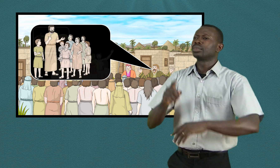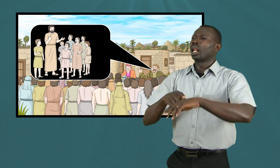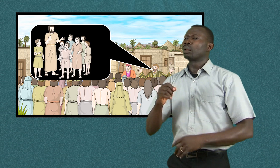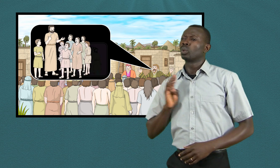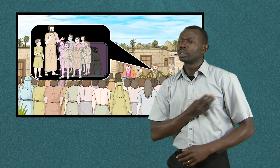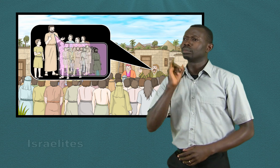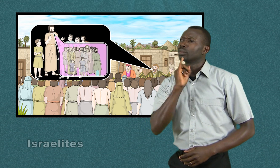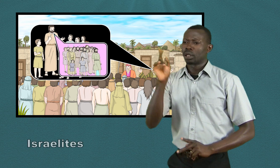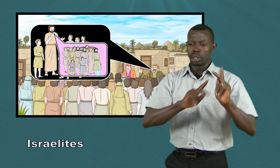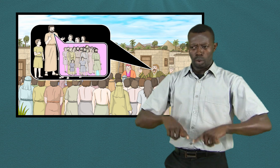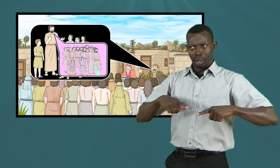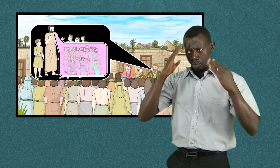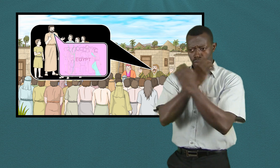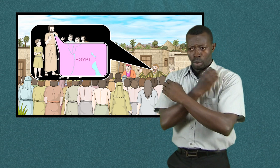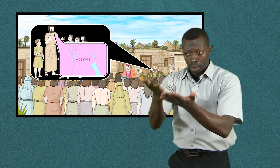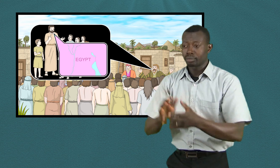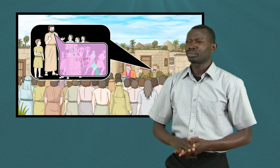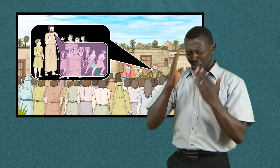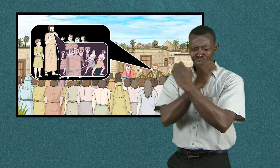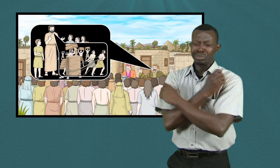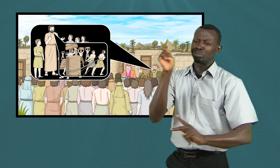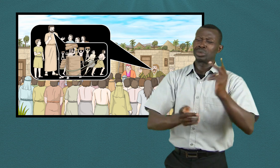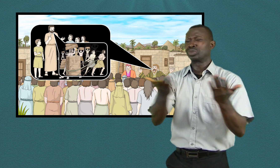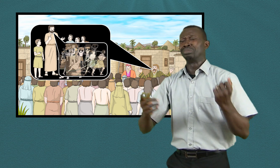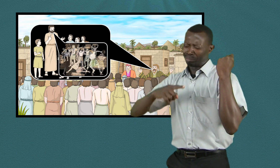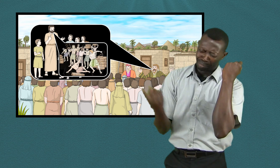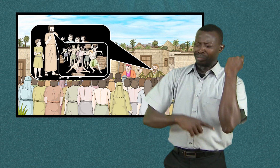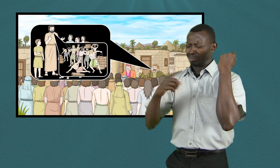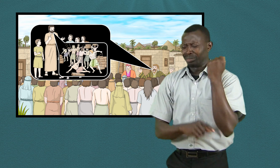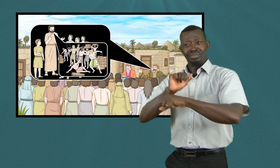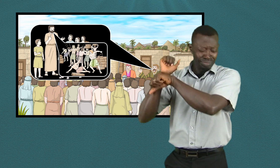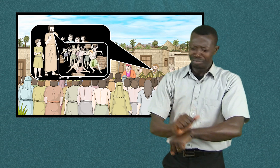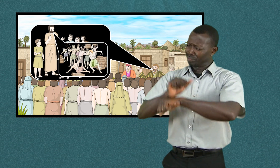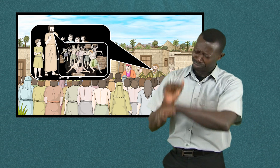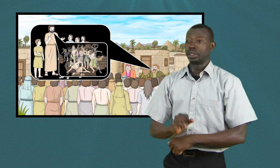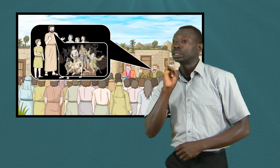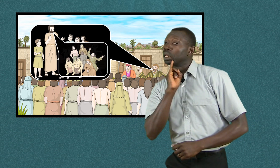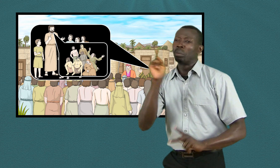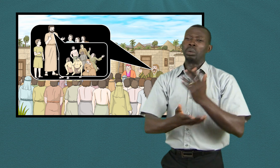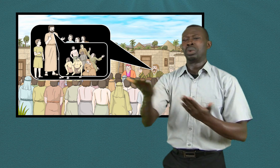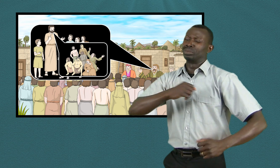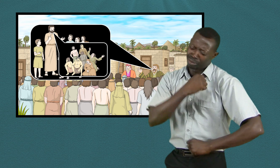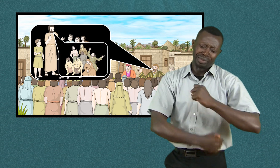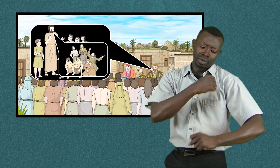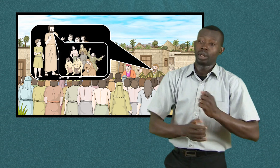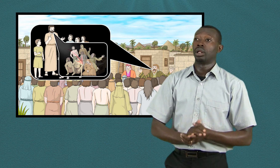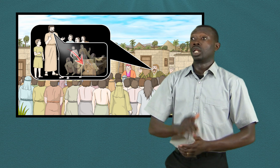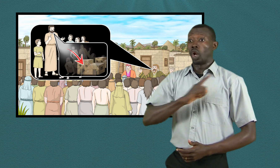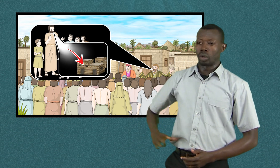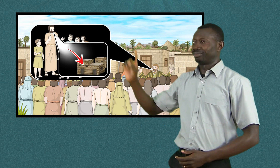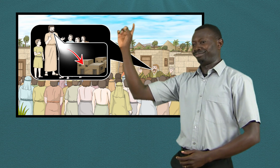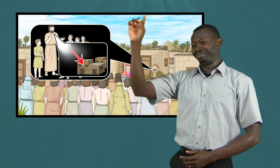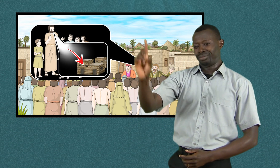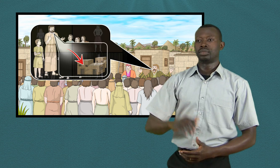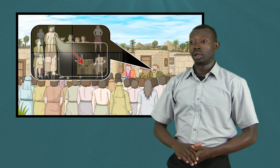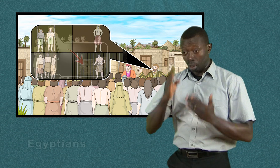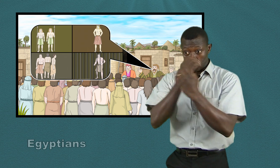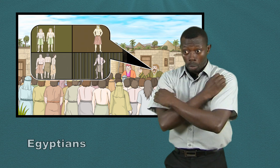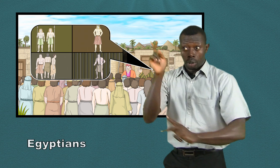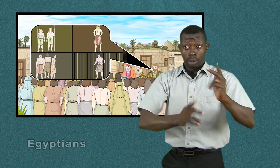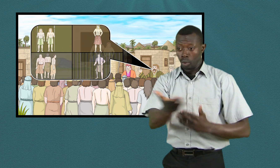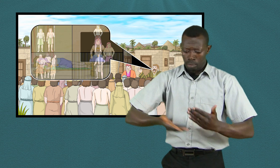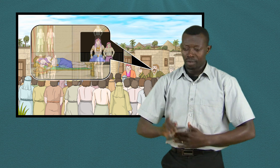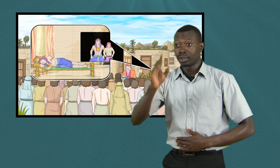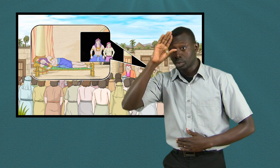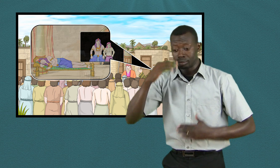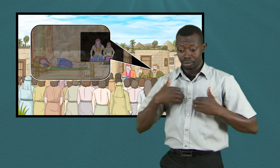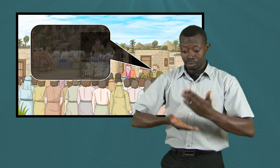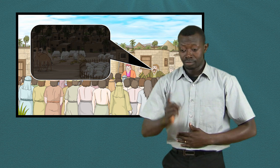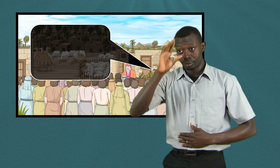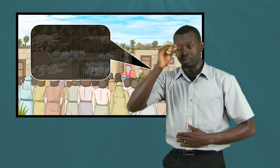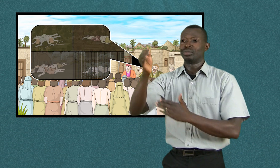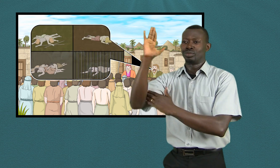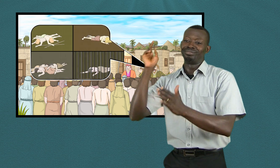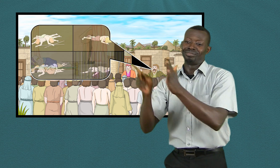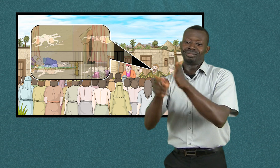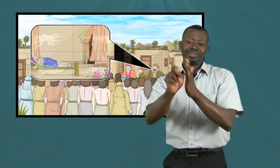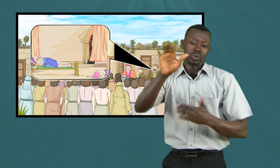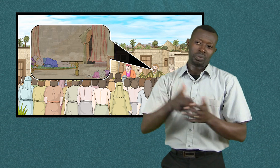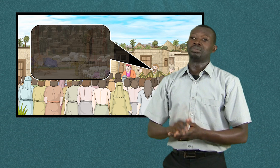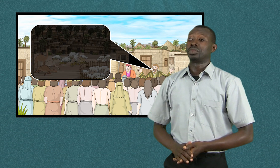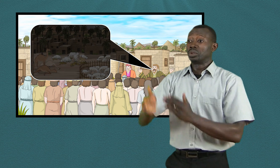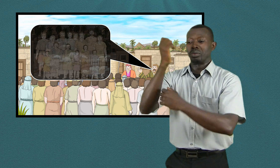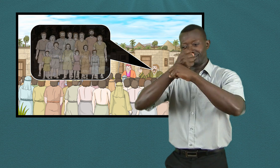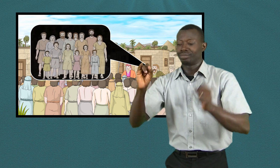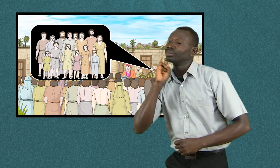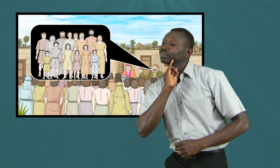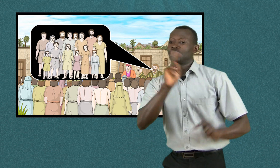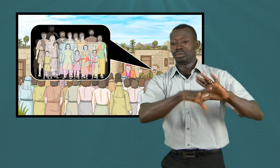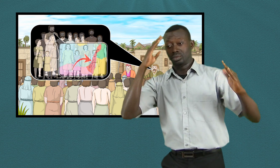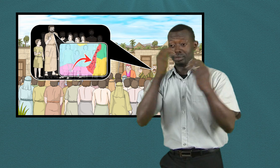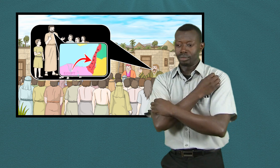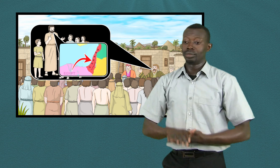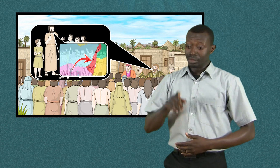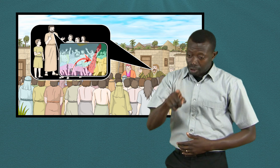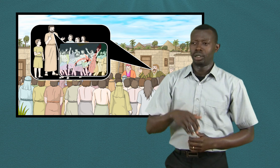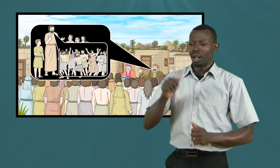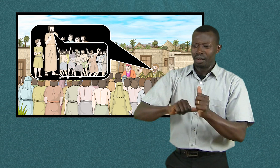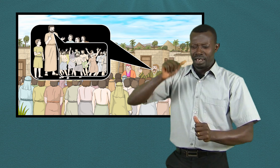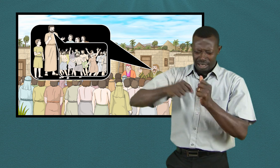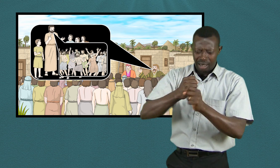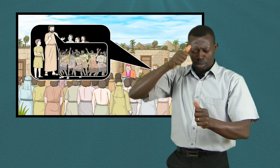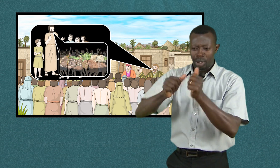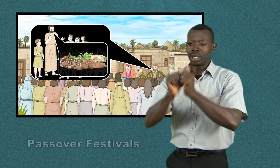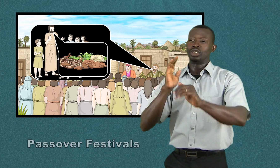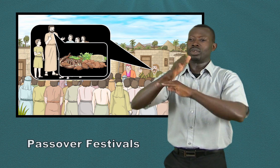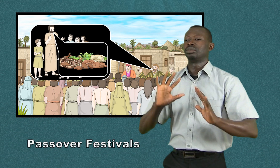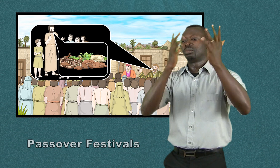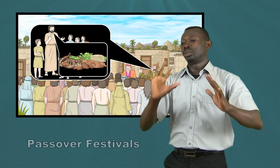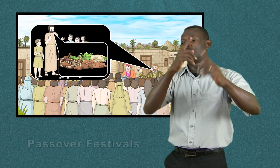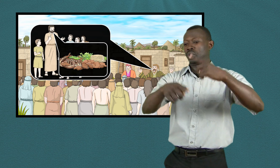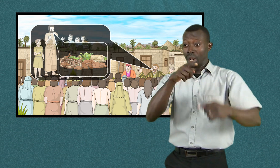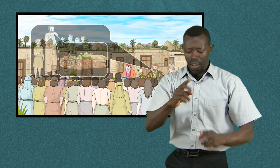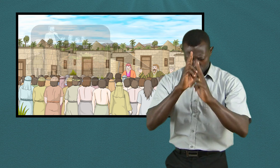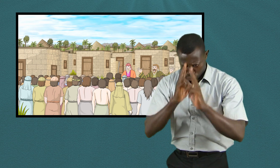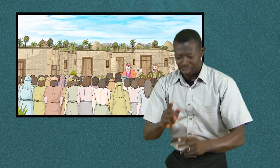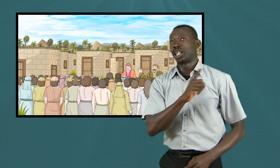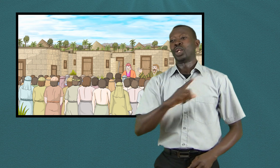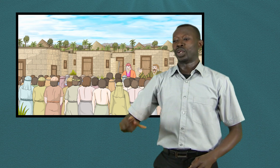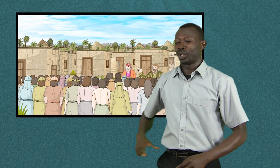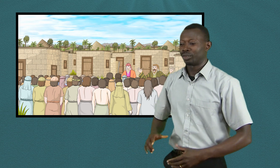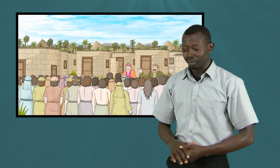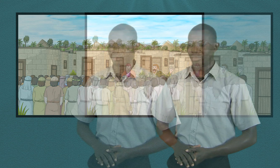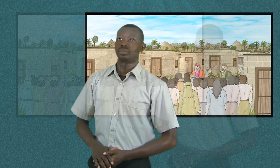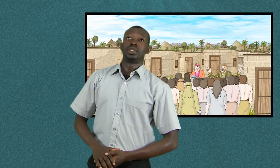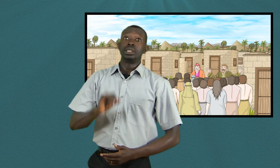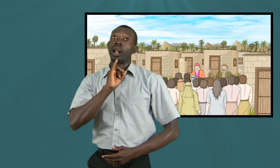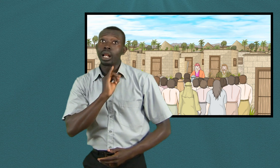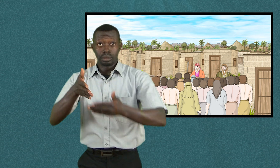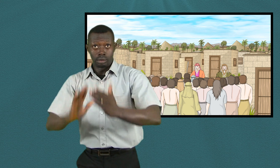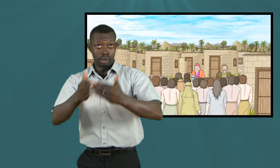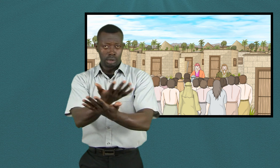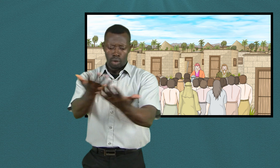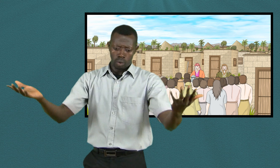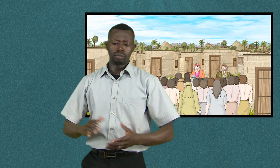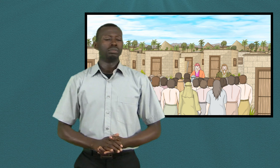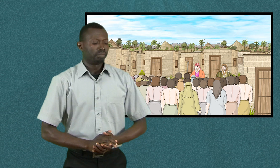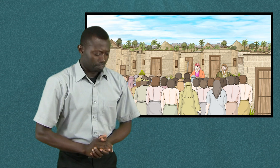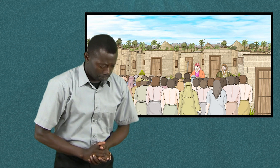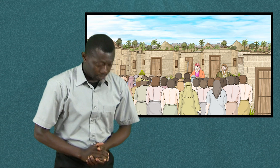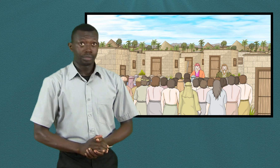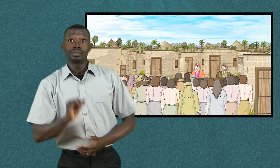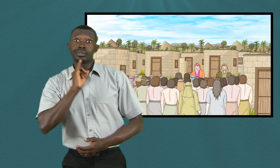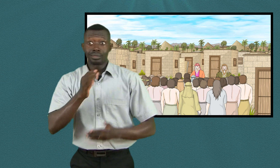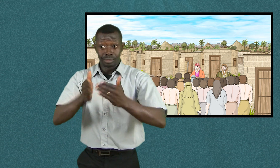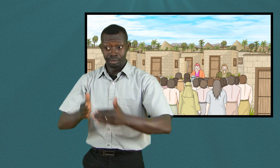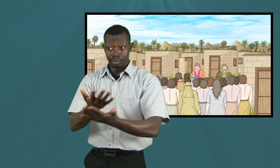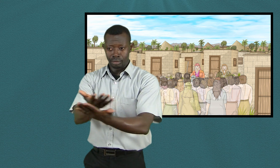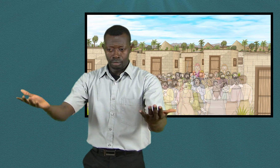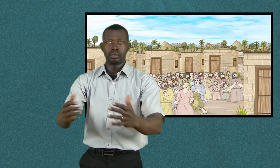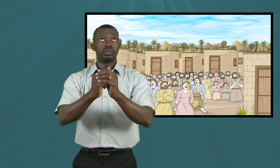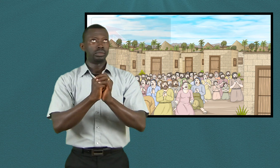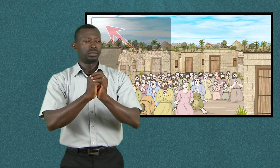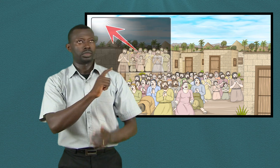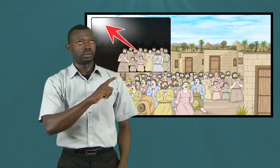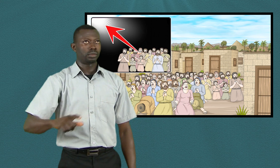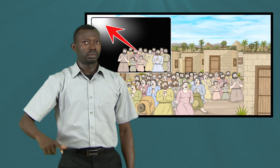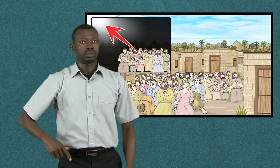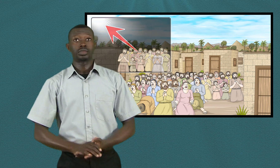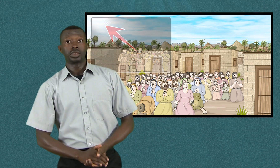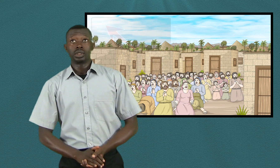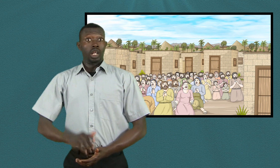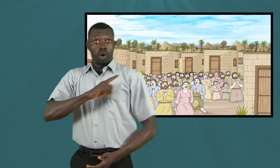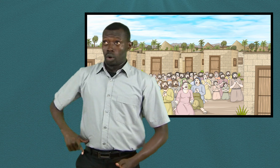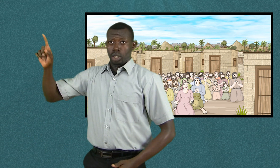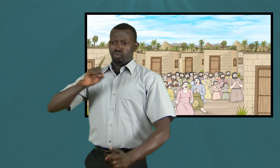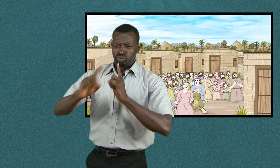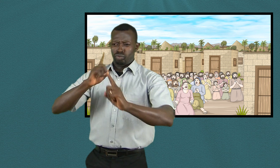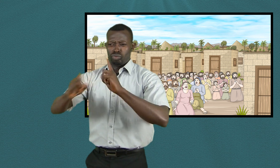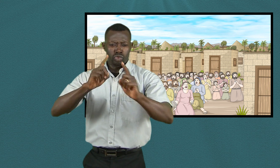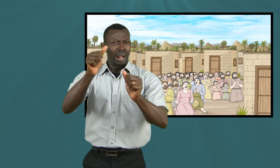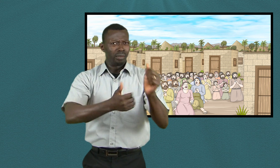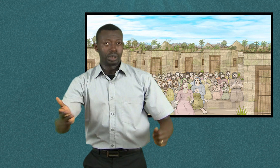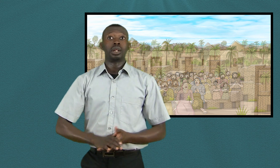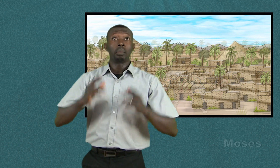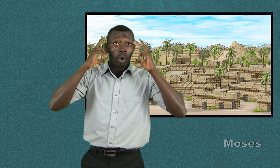you are to reply, ‘It is the Passover sacrifice to the LORD, who passed over the houses of the Israelites in Egypt when He struck down the Egyptians and spared our homes.’” Then the people bowed down and worshiped.